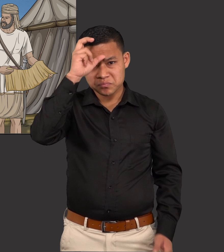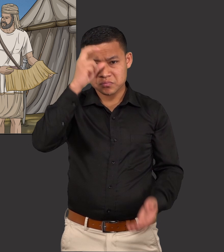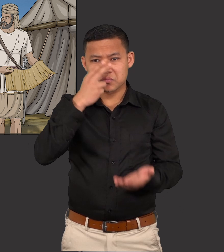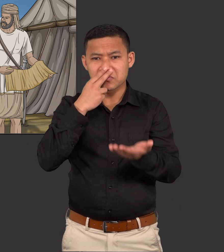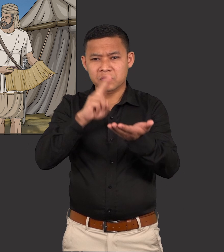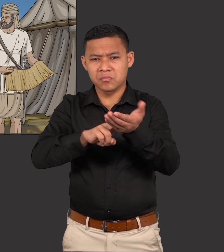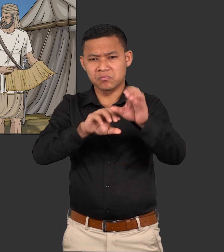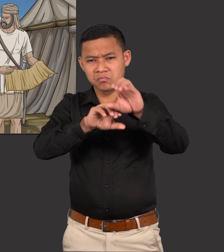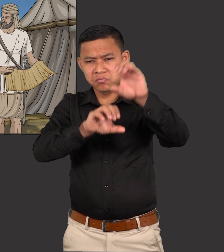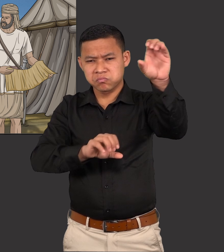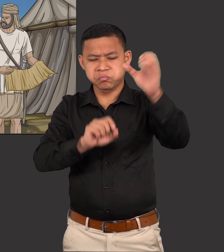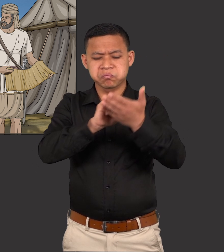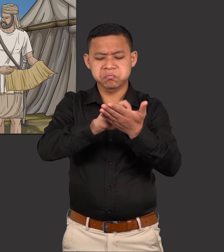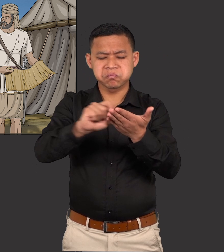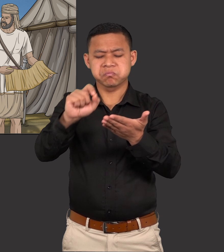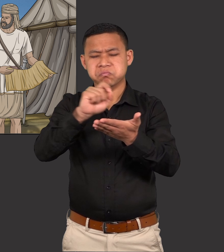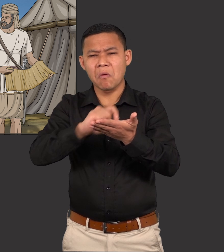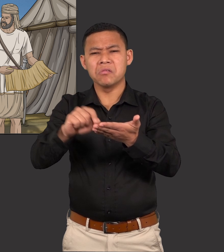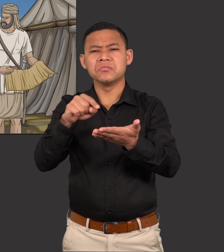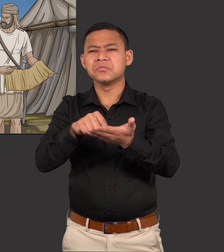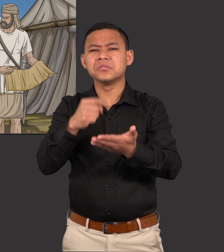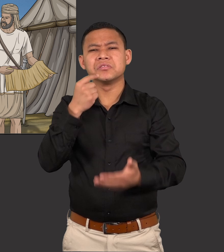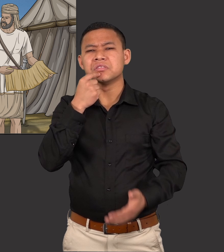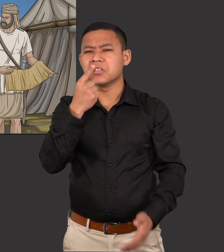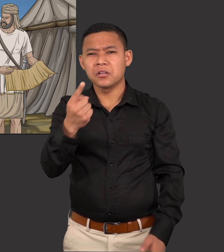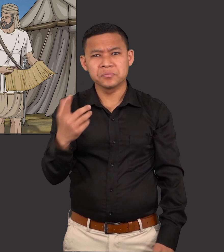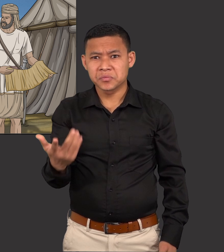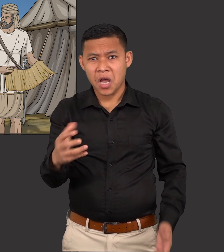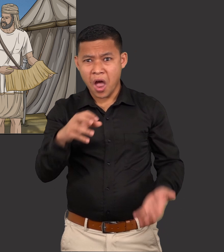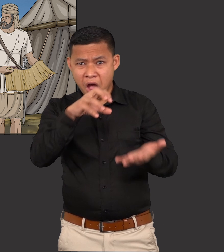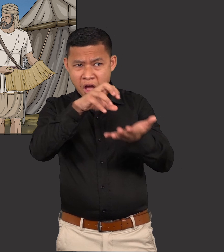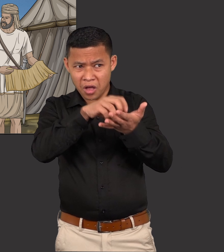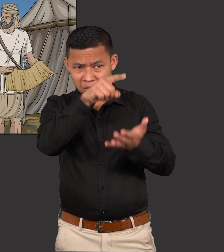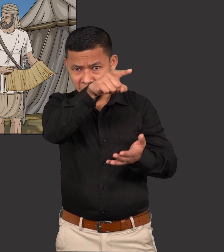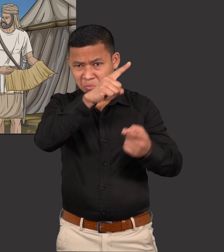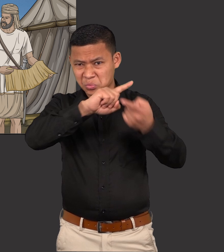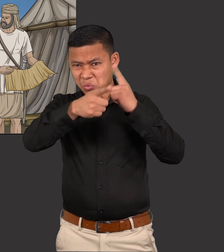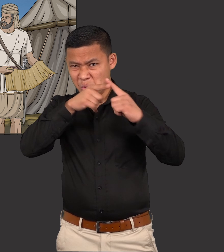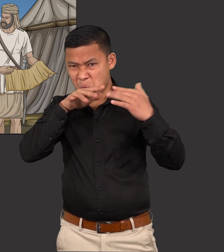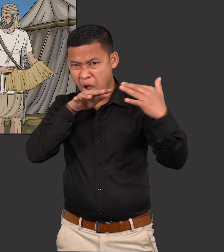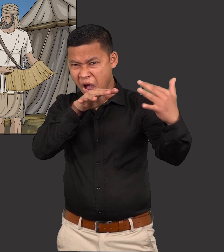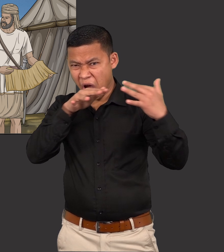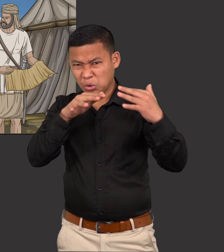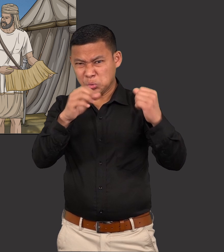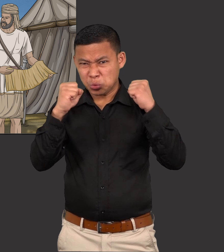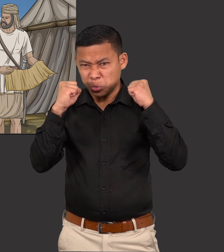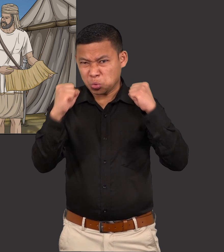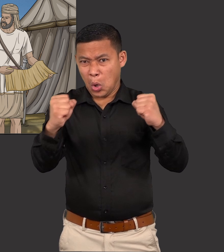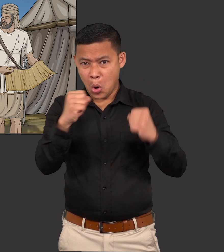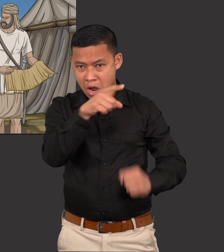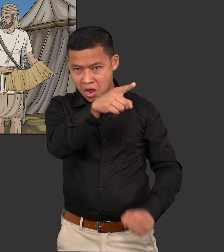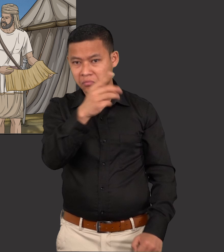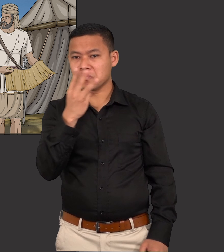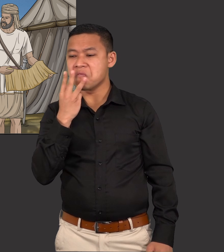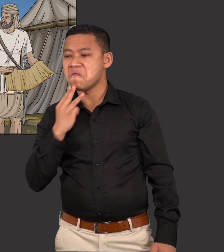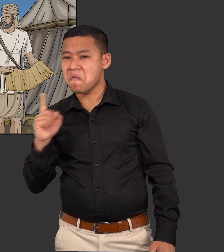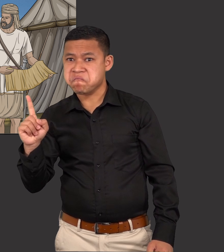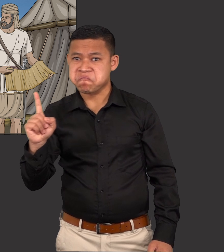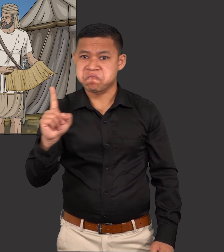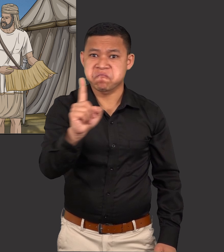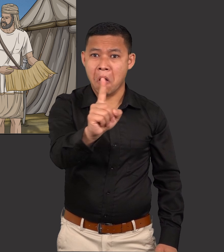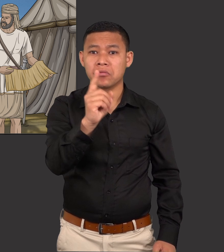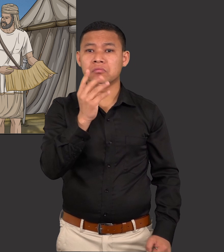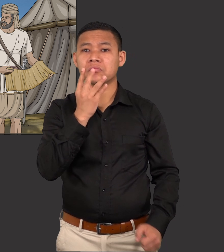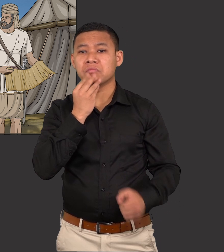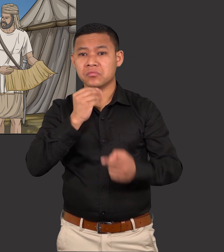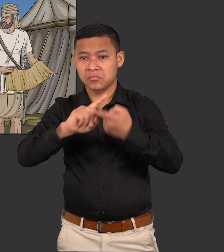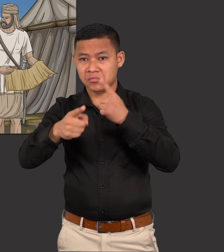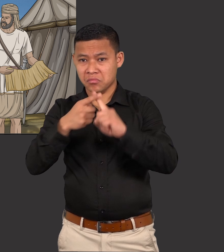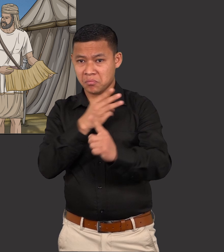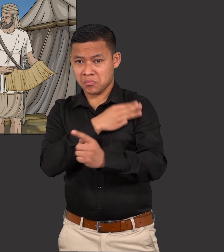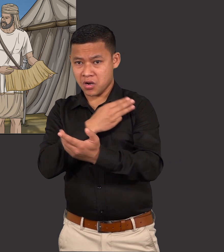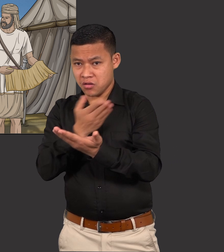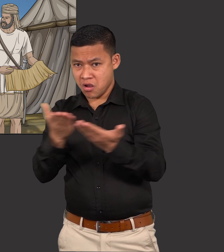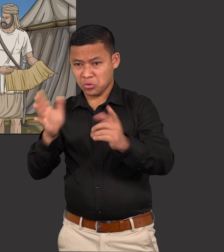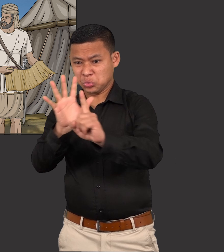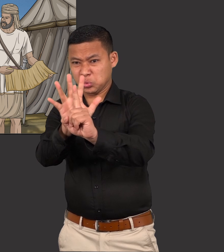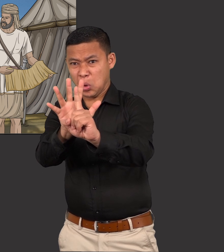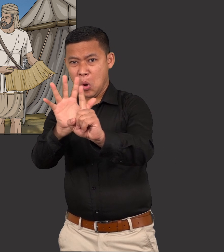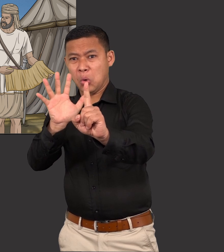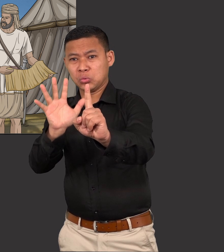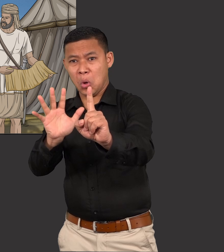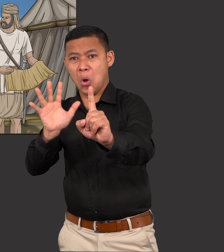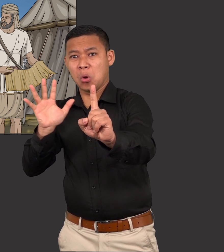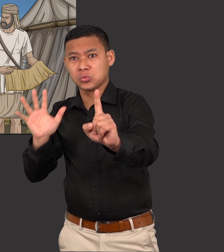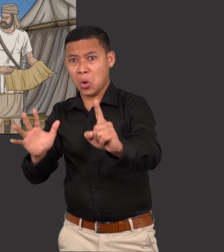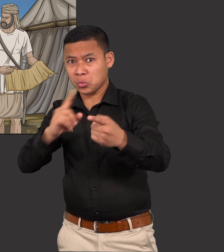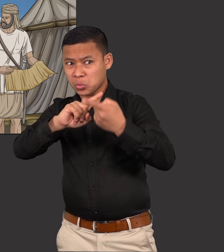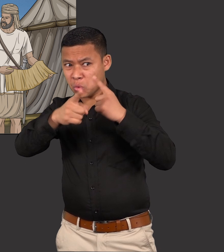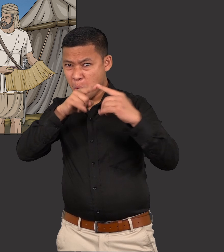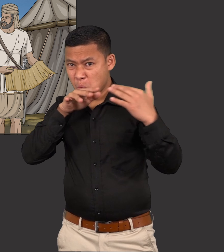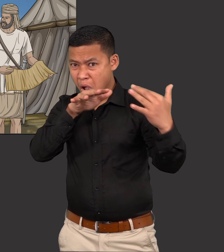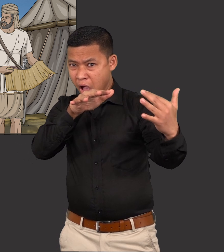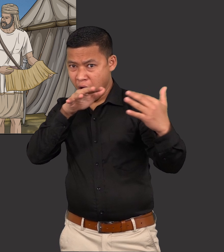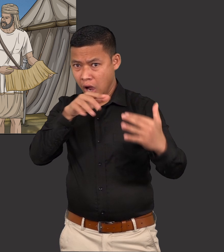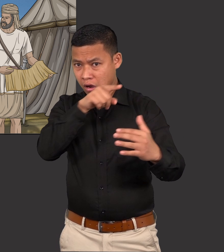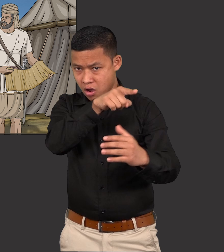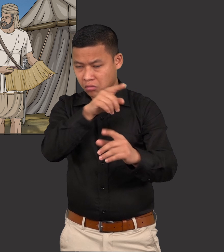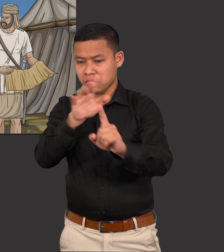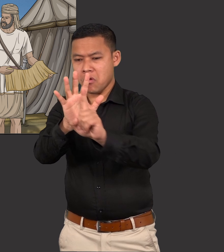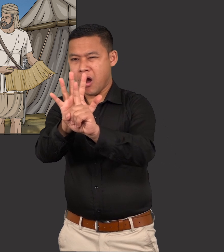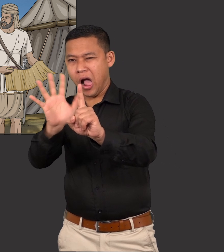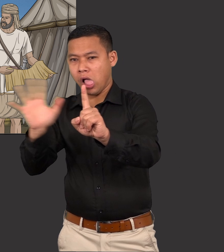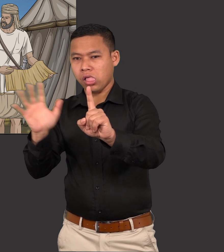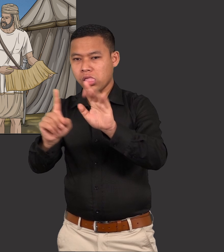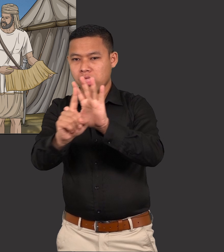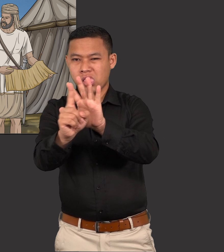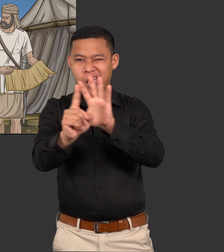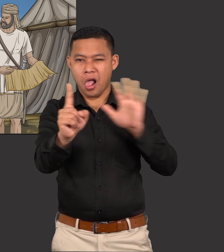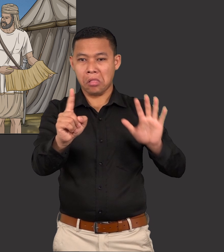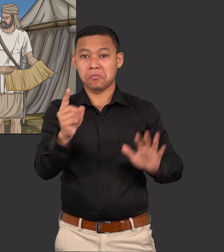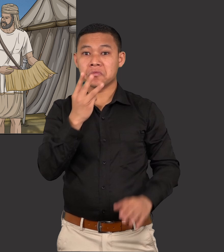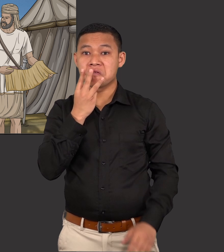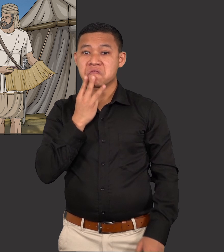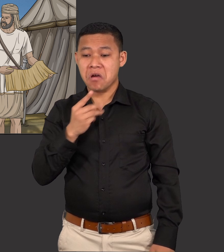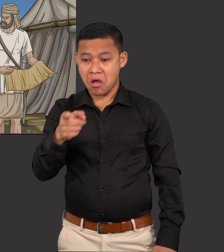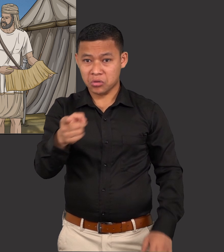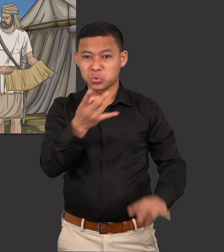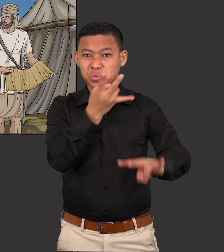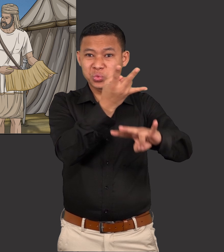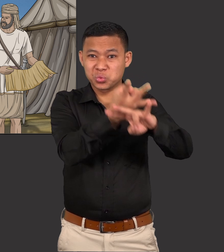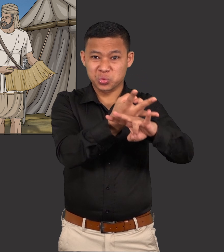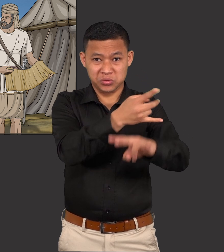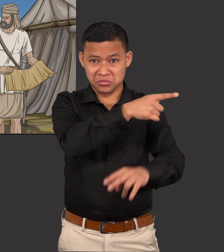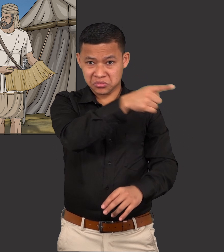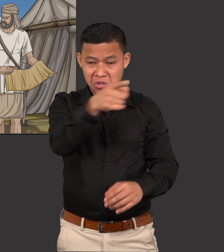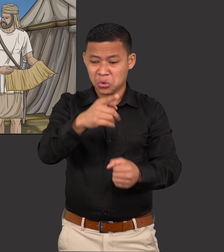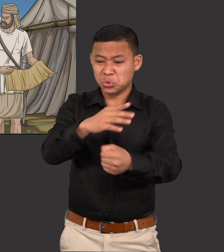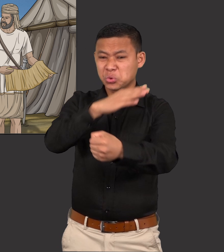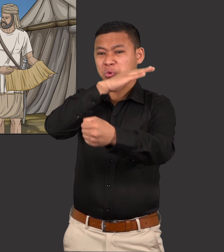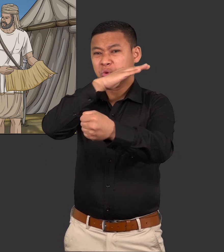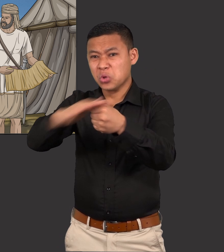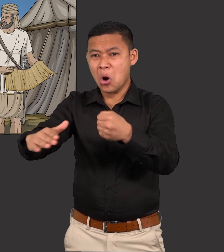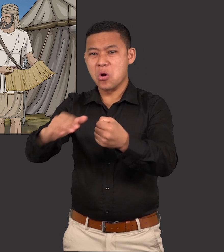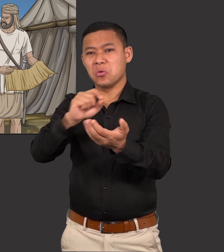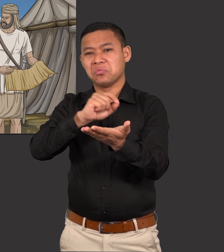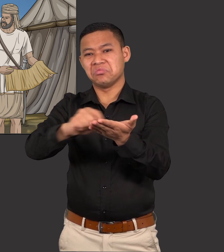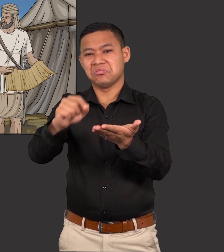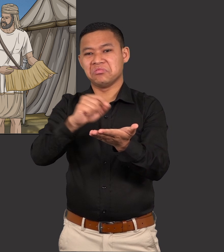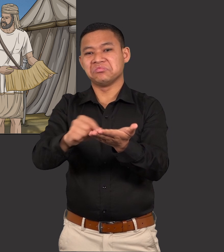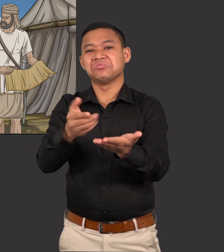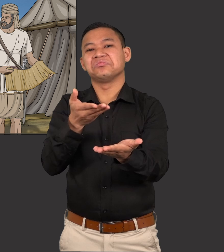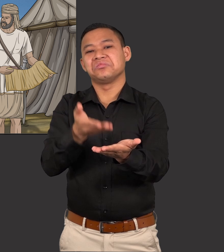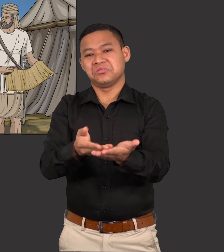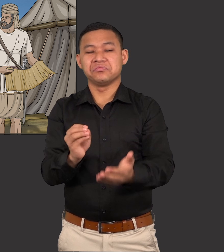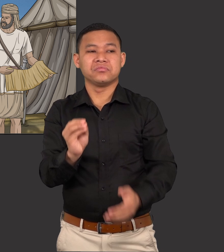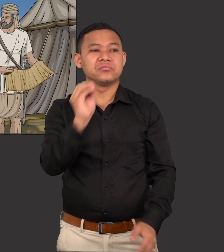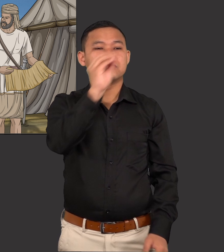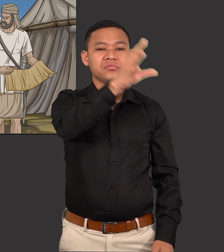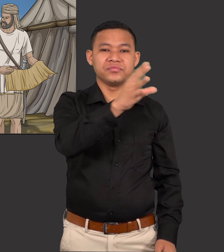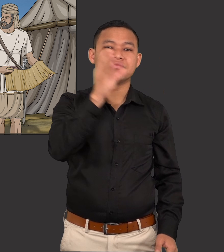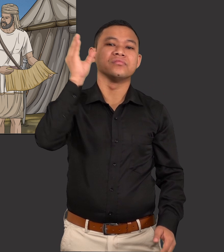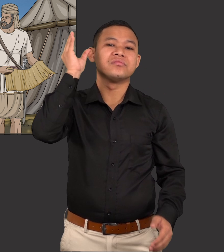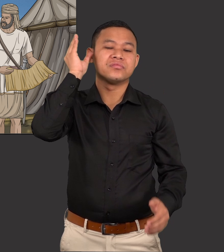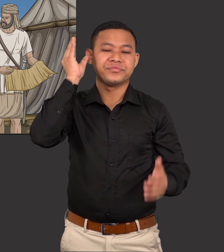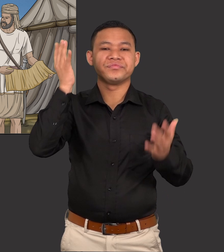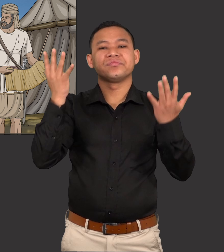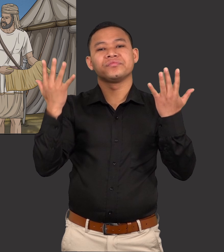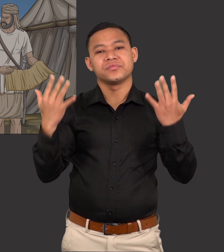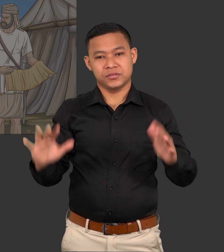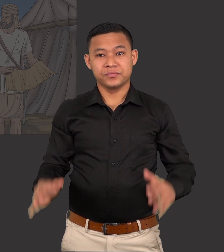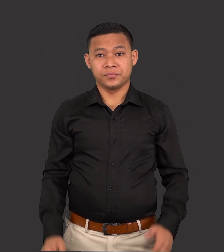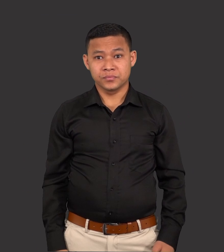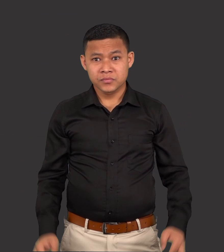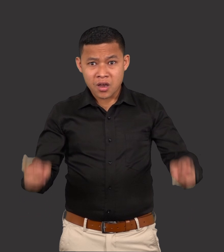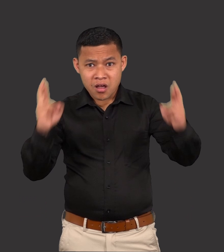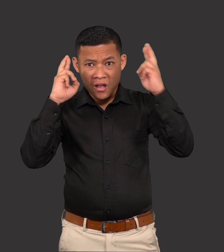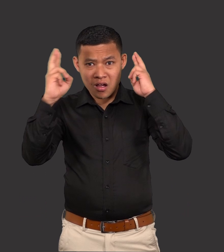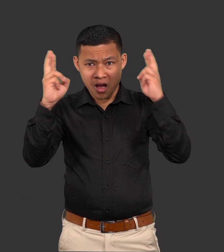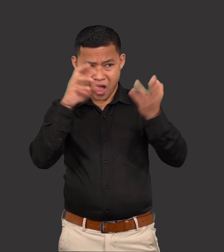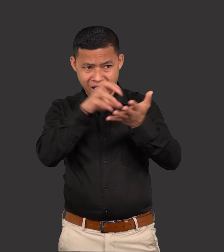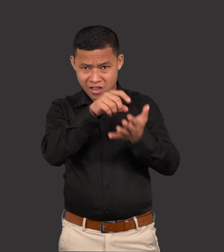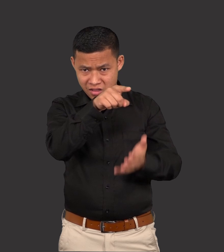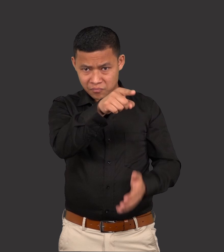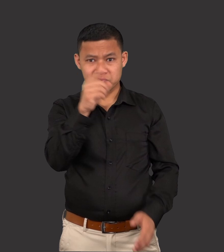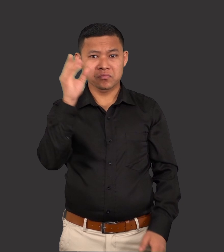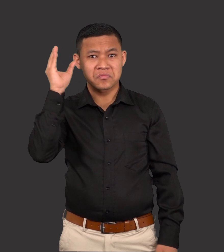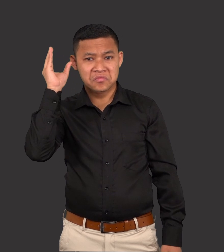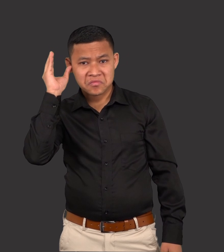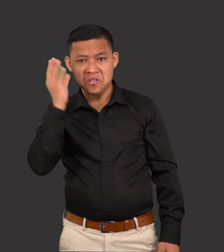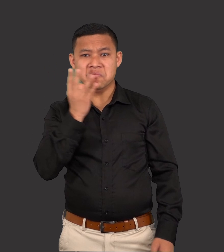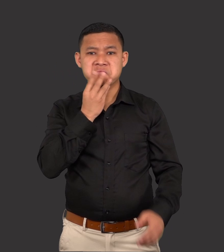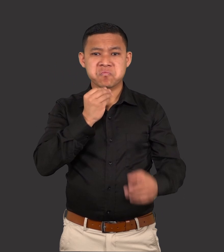In the letter he wrote: “Put Uriah at the front of the fiercest battle;